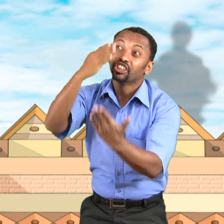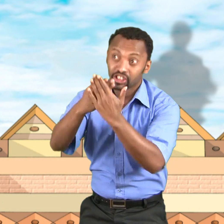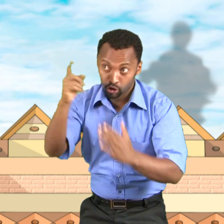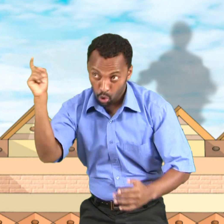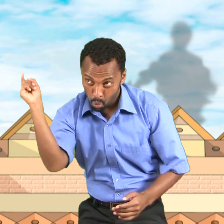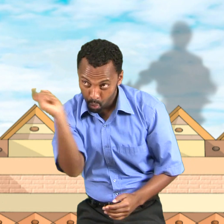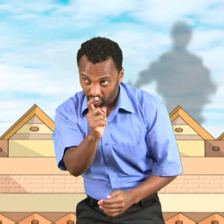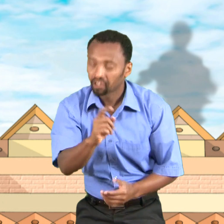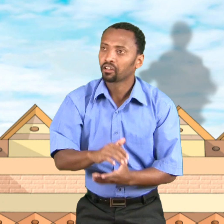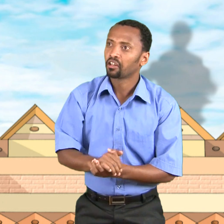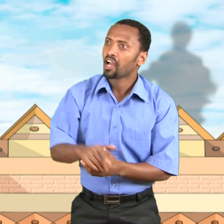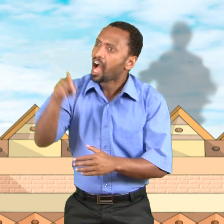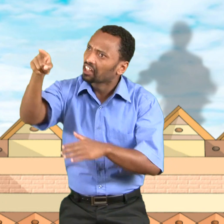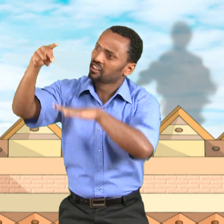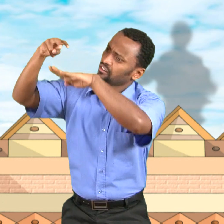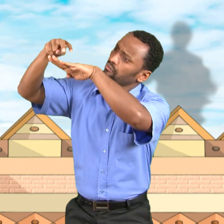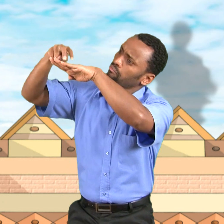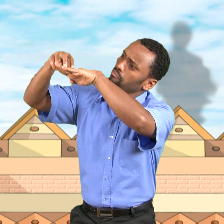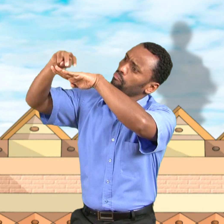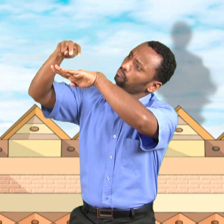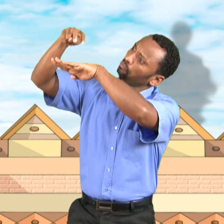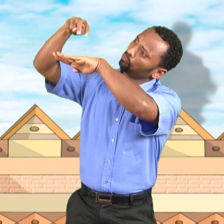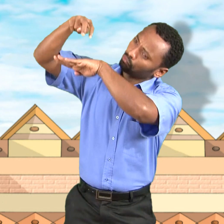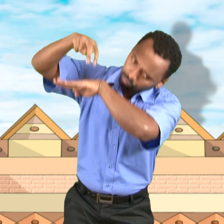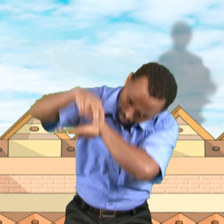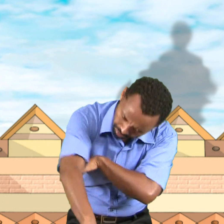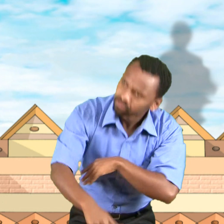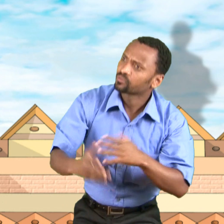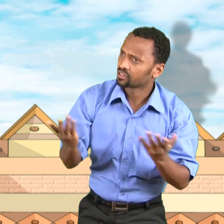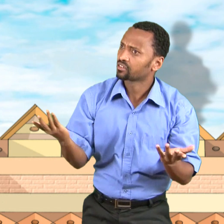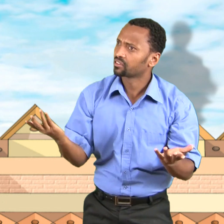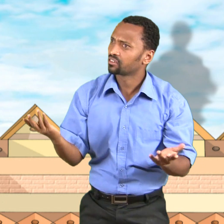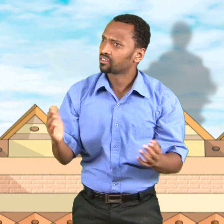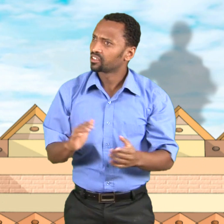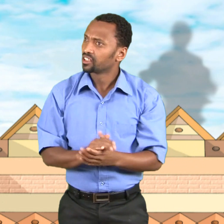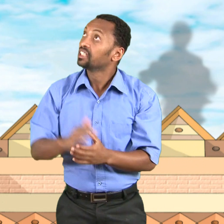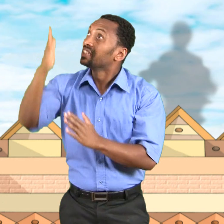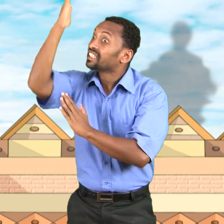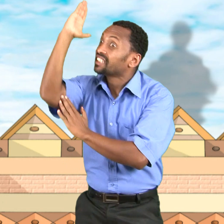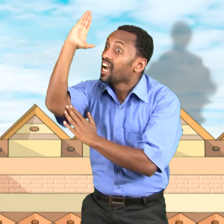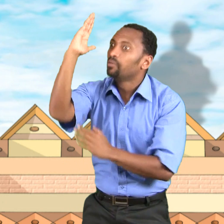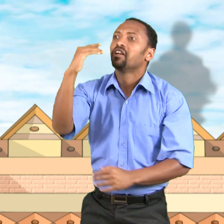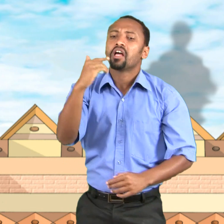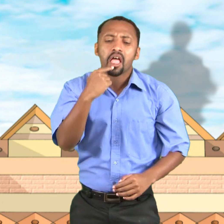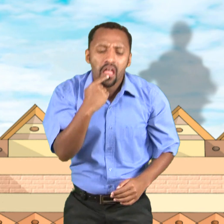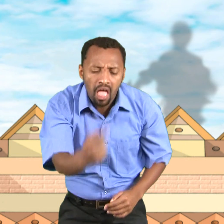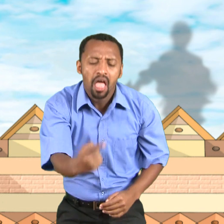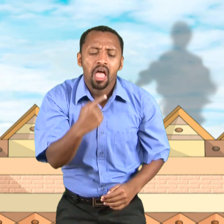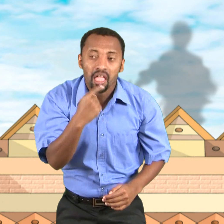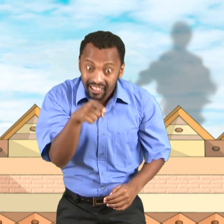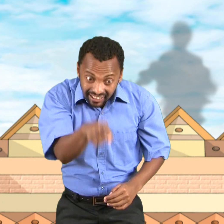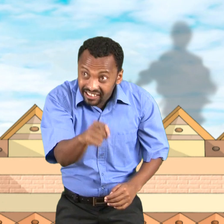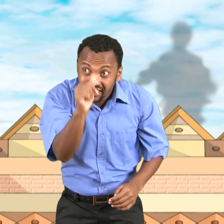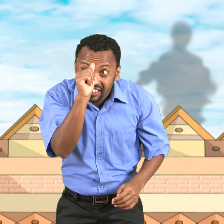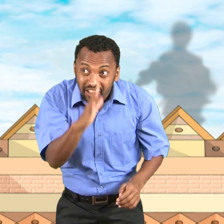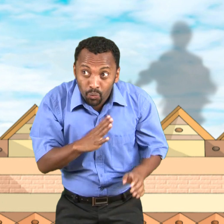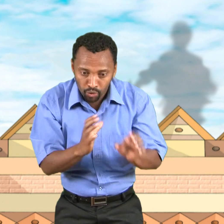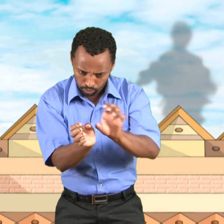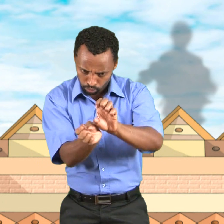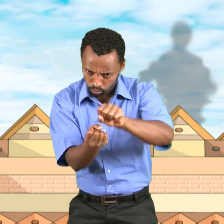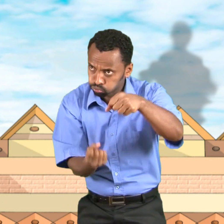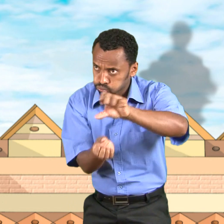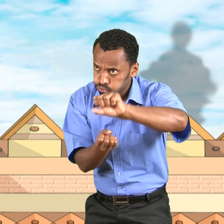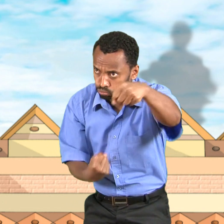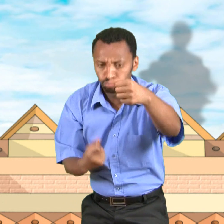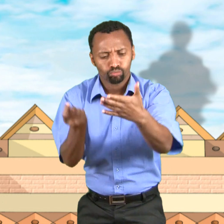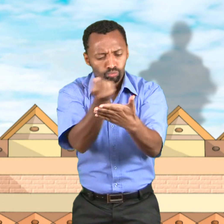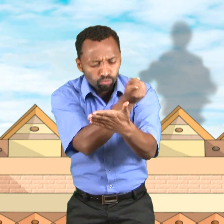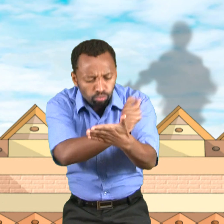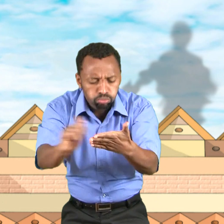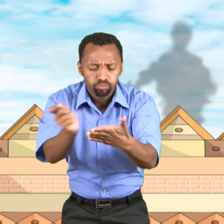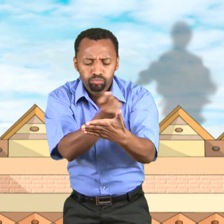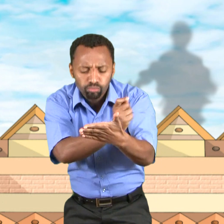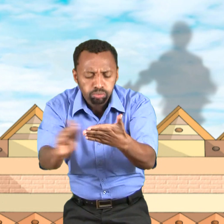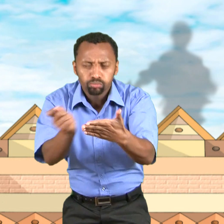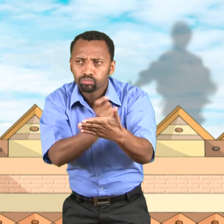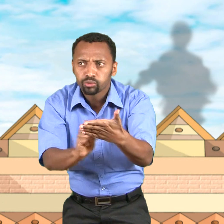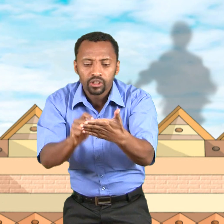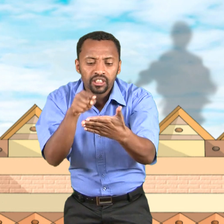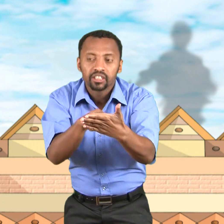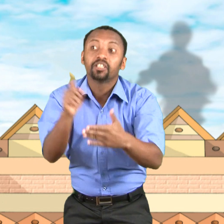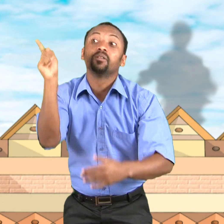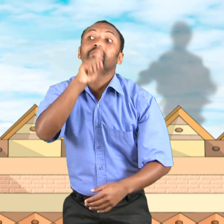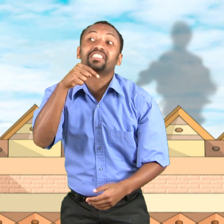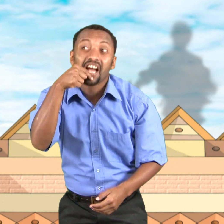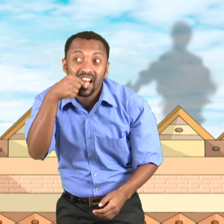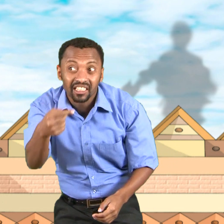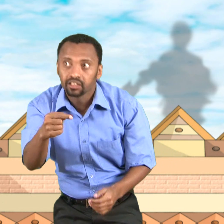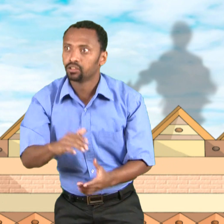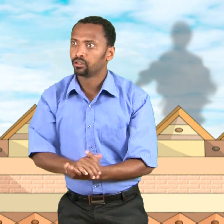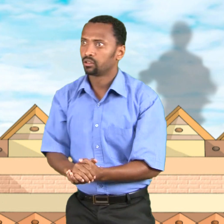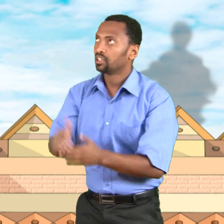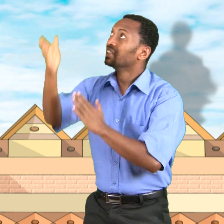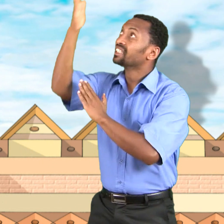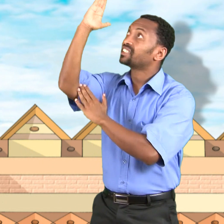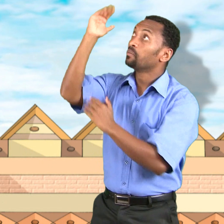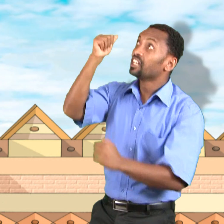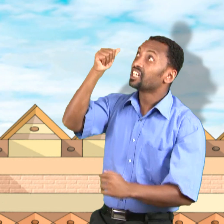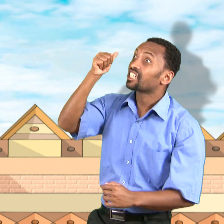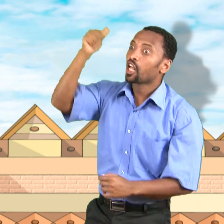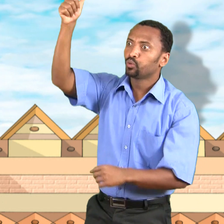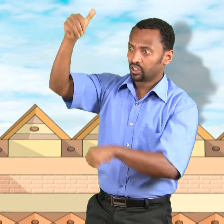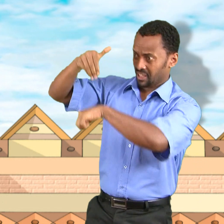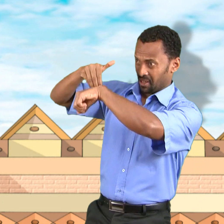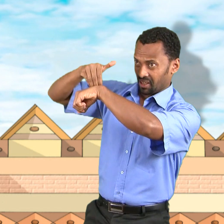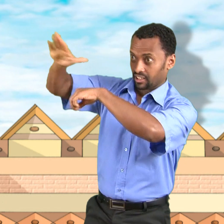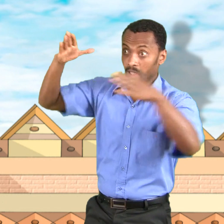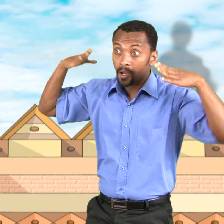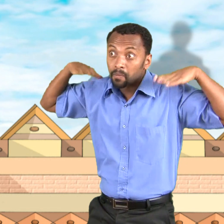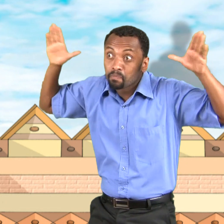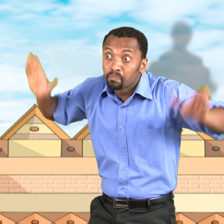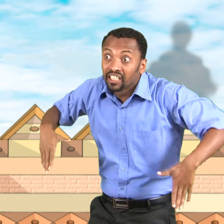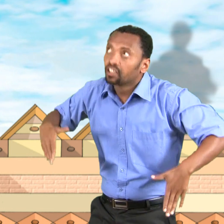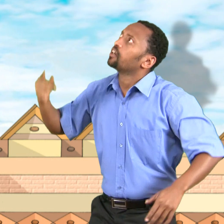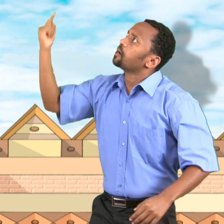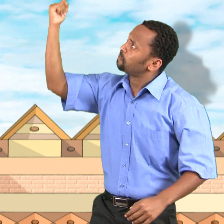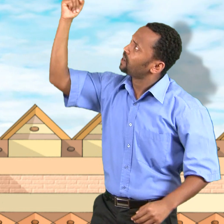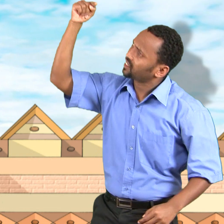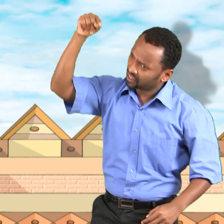“If You are the Son of God,” he said, “throw Yourself down.